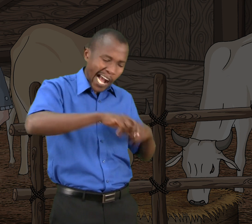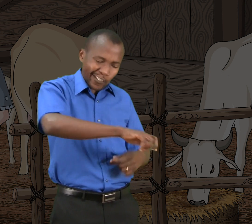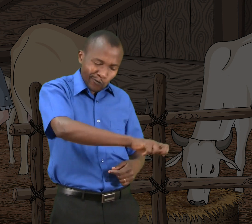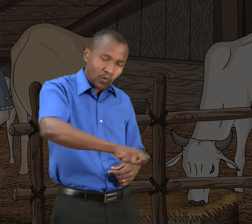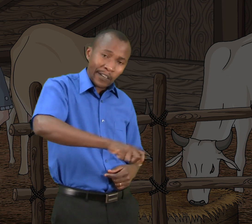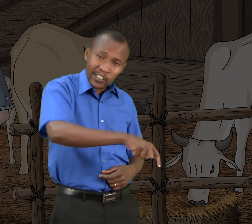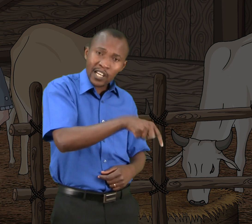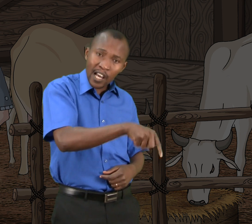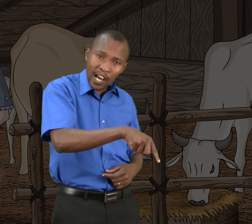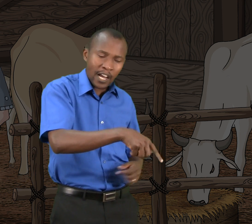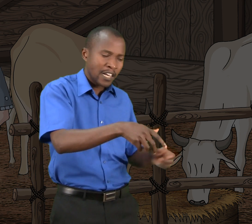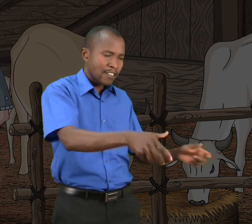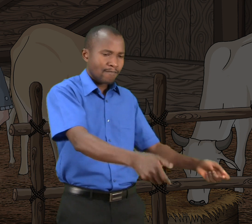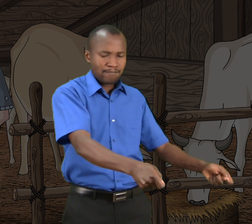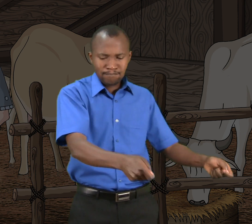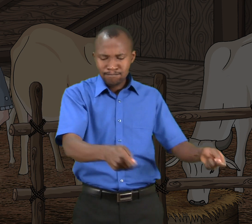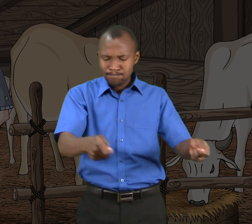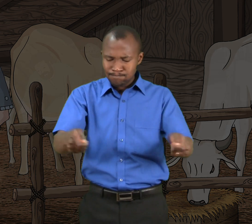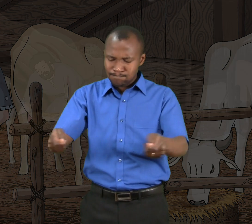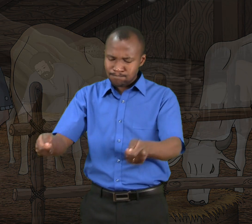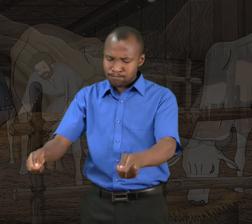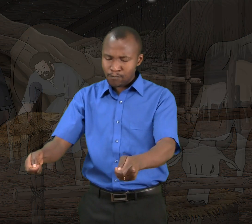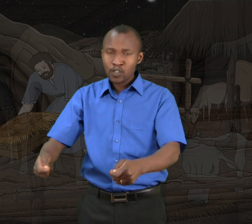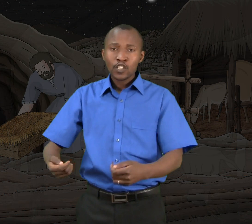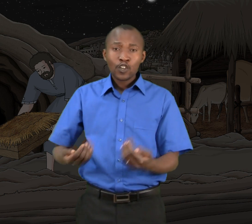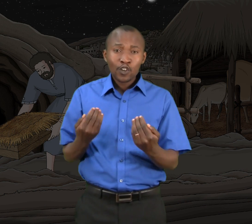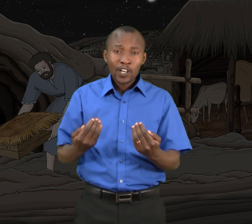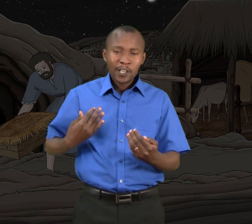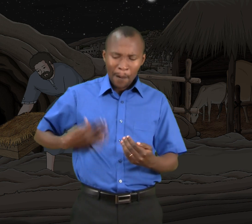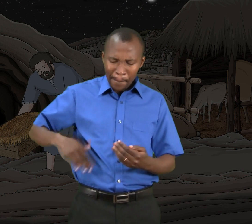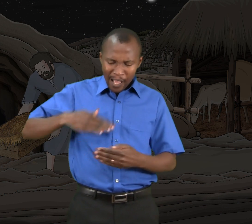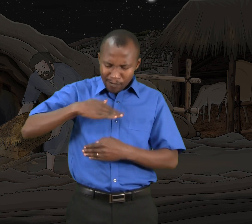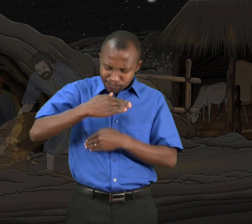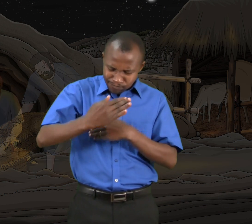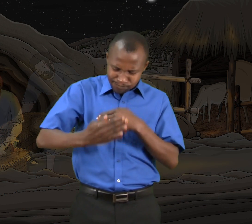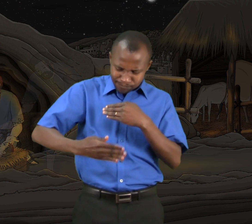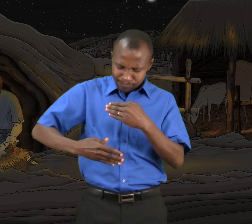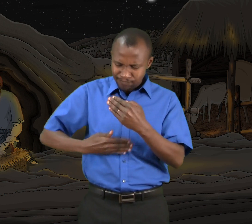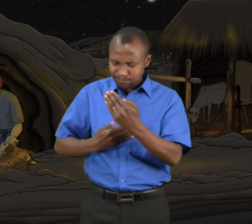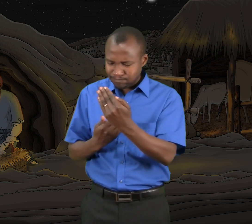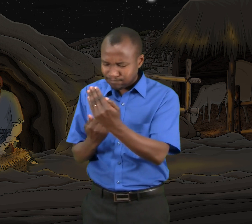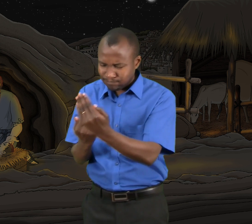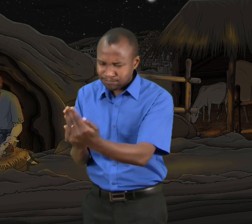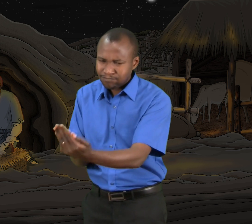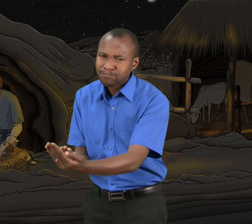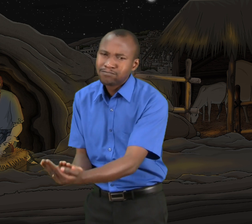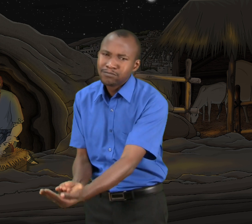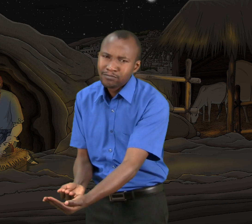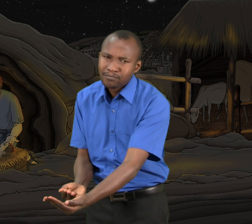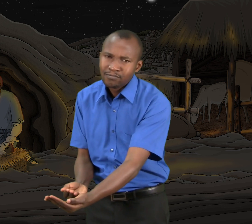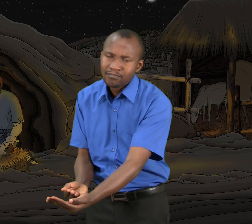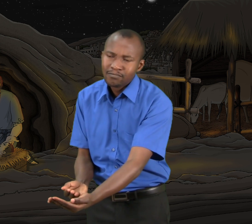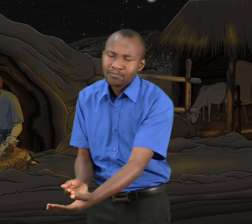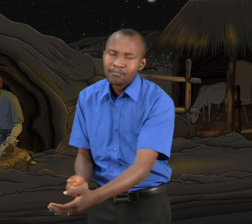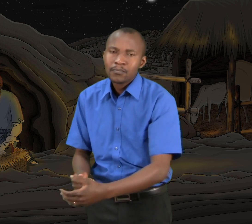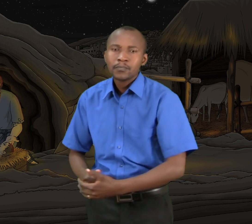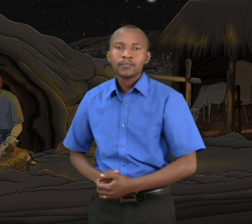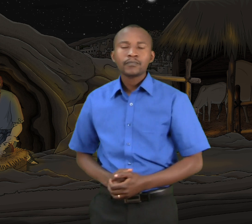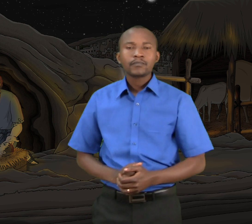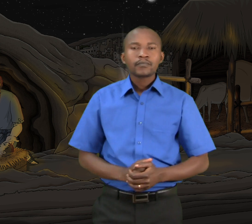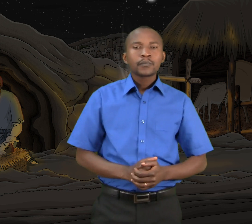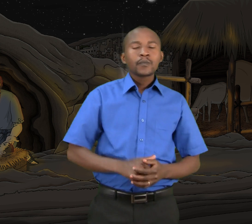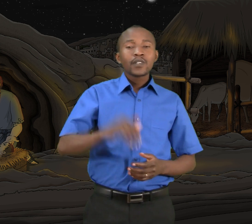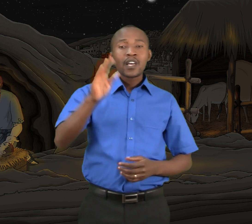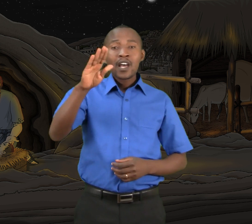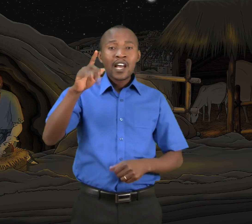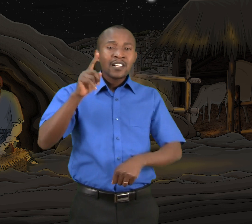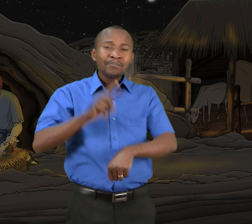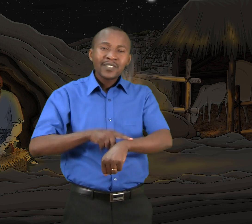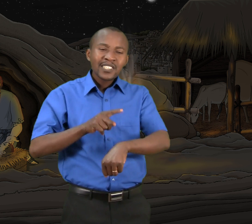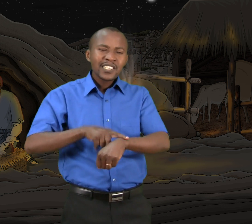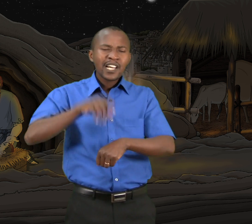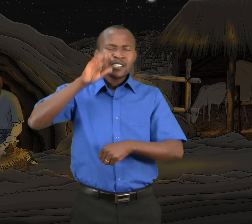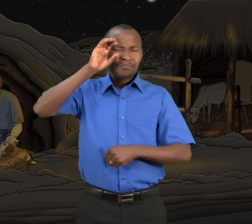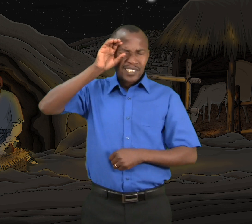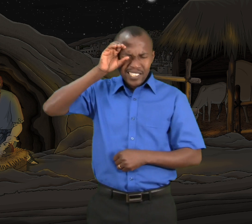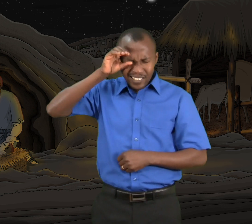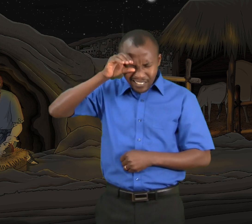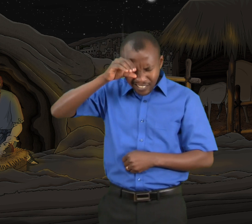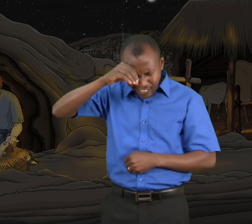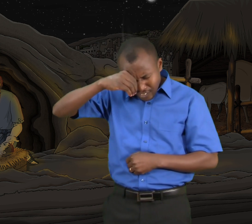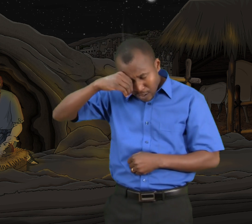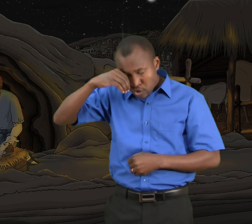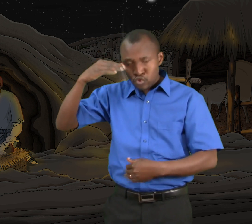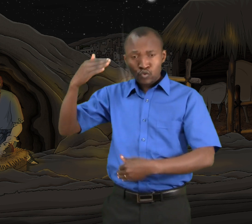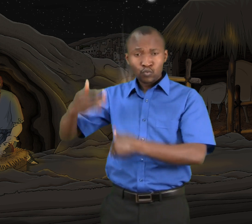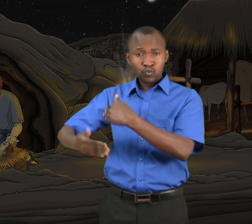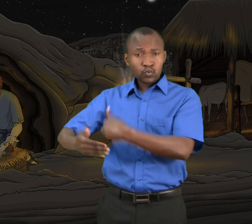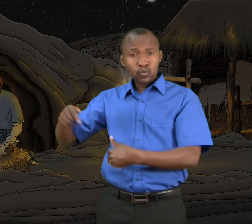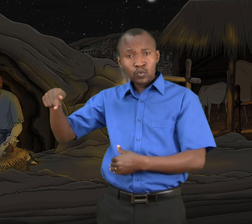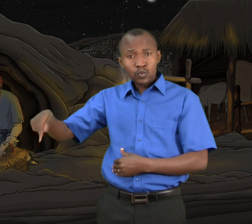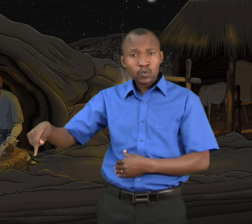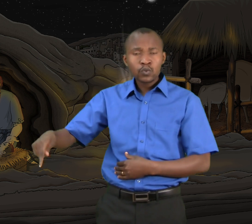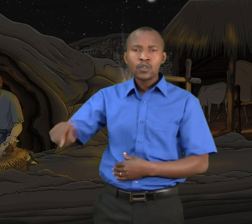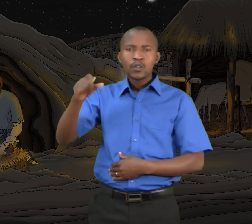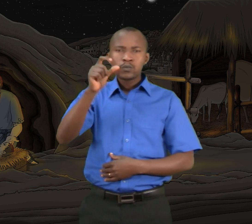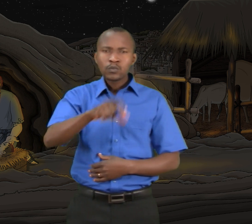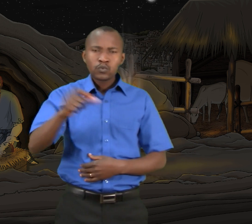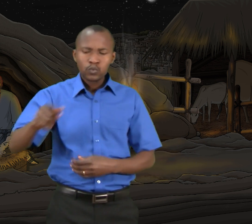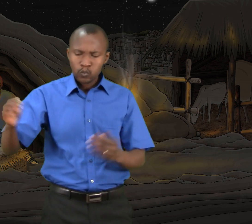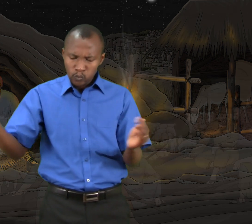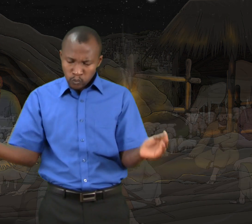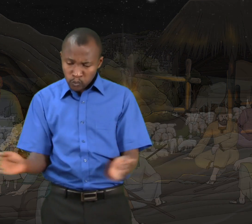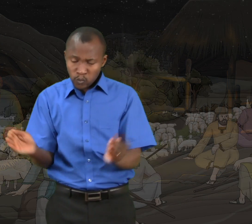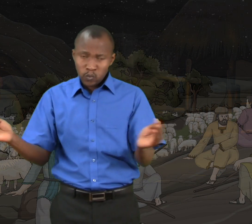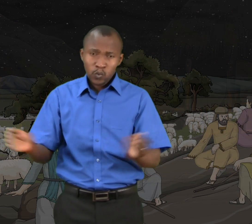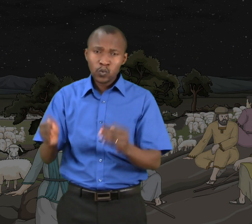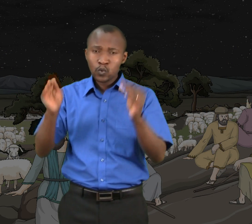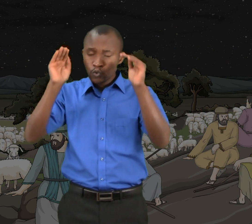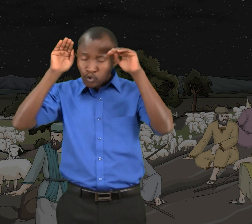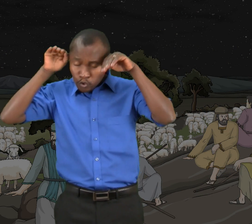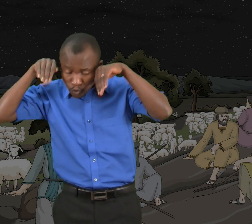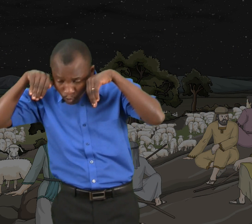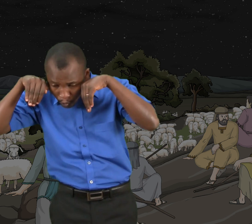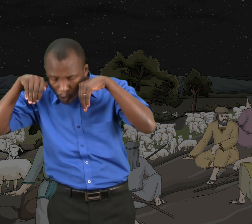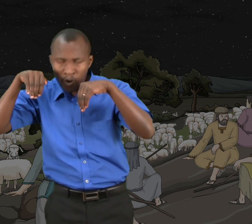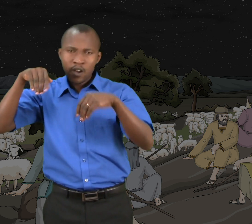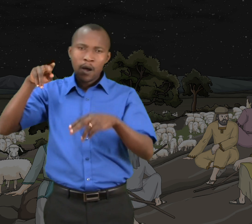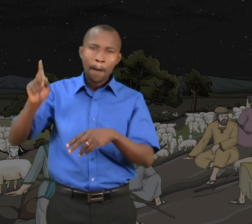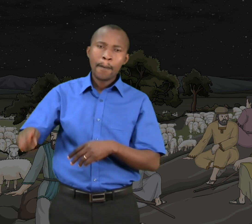And she gave birth to her firstborn, a Son. She wrapped Him in swaddling cloths and laid Him in a manger, because there was no room for them in the inn.